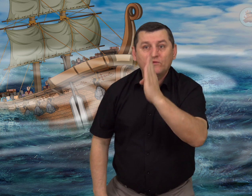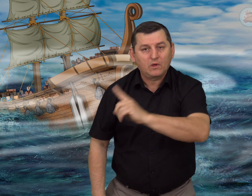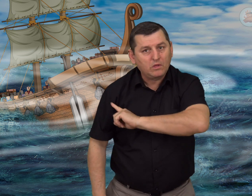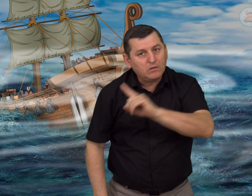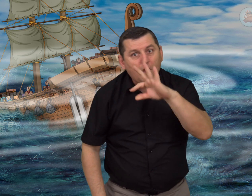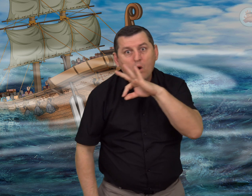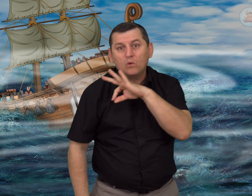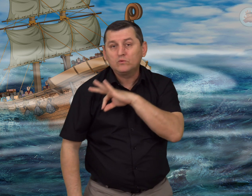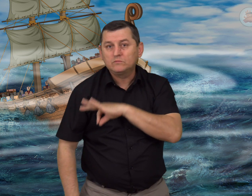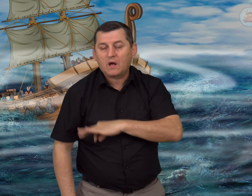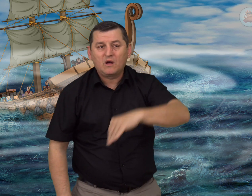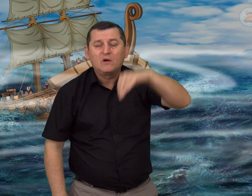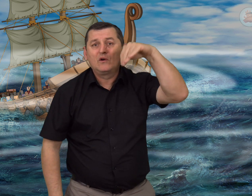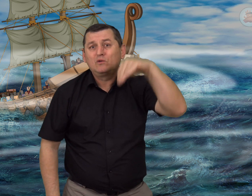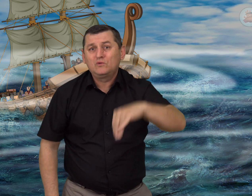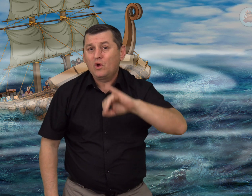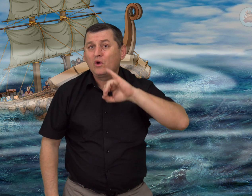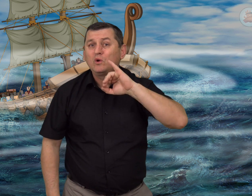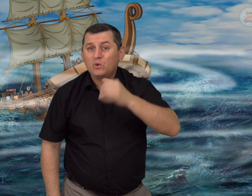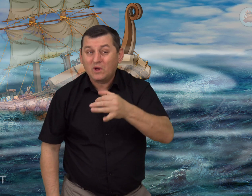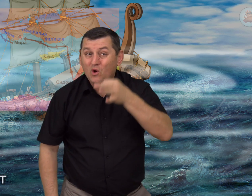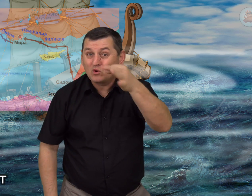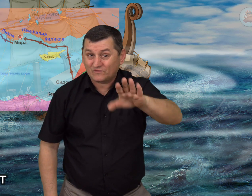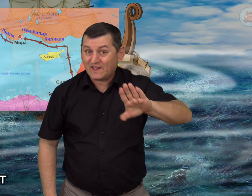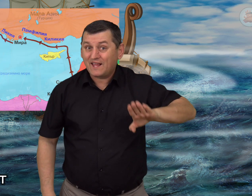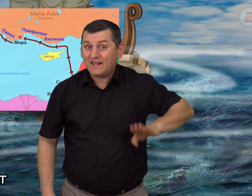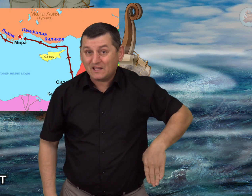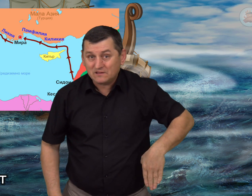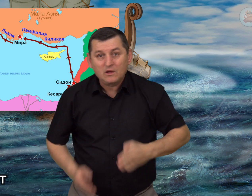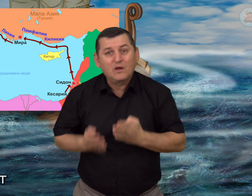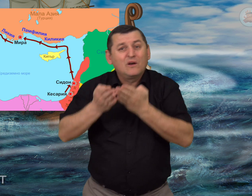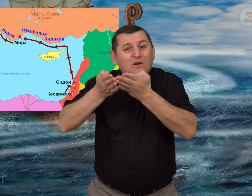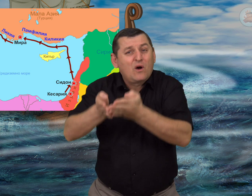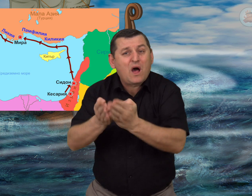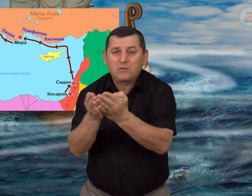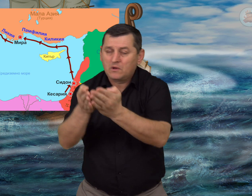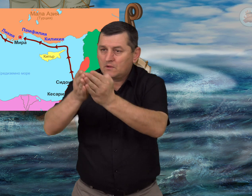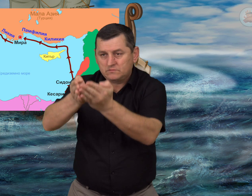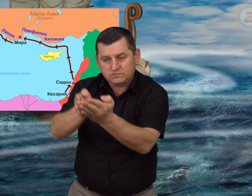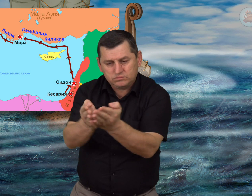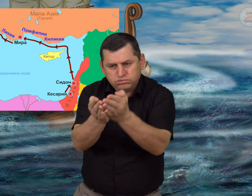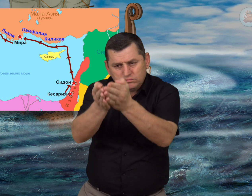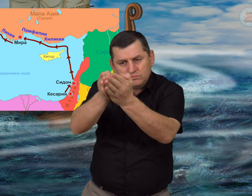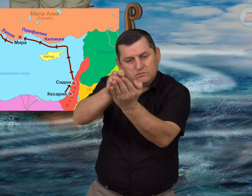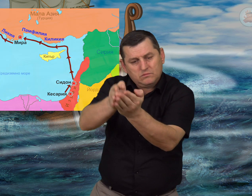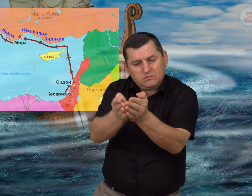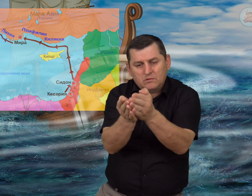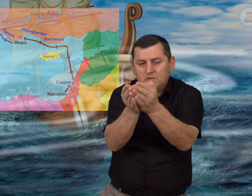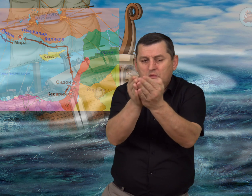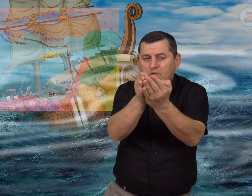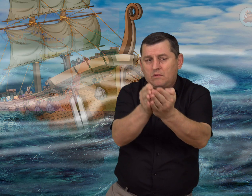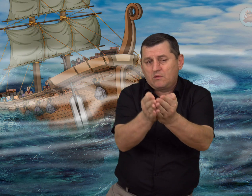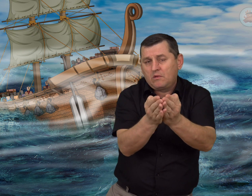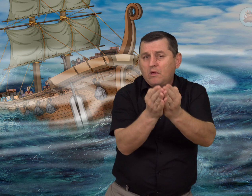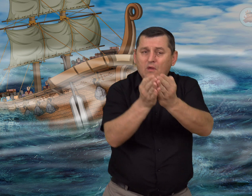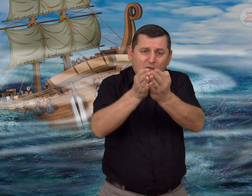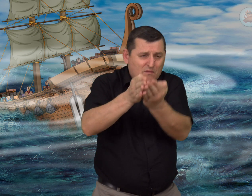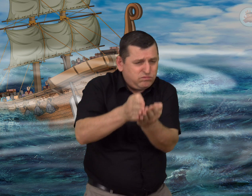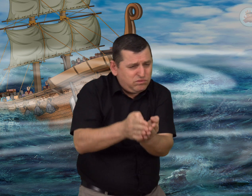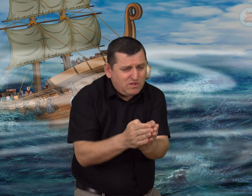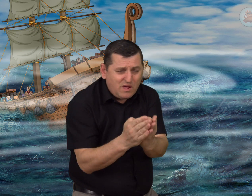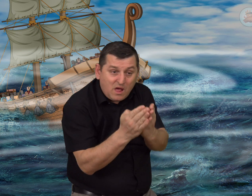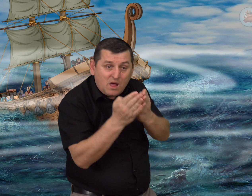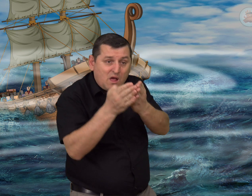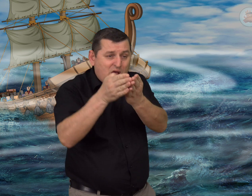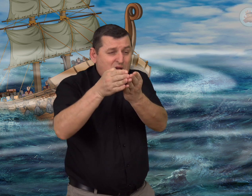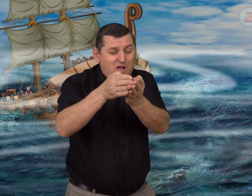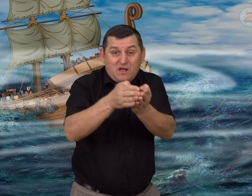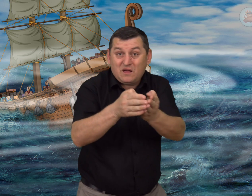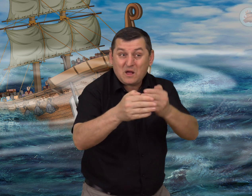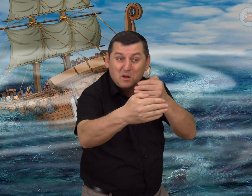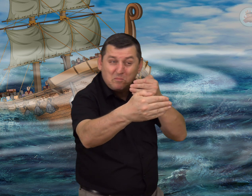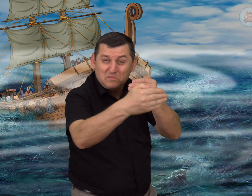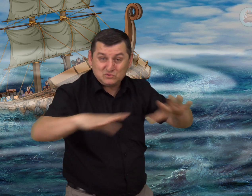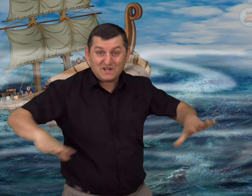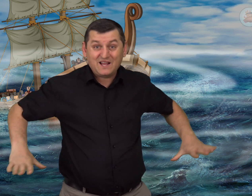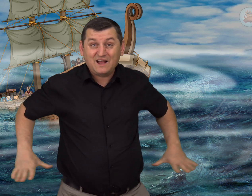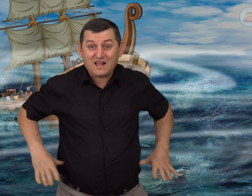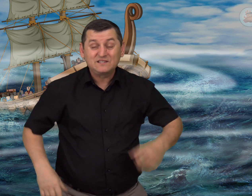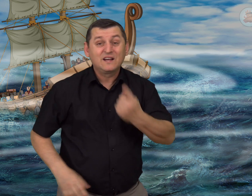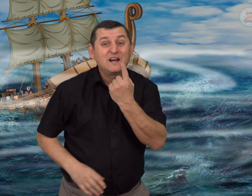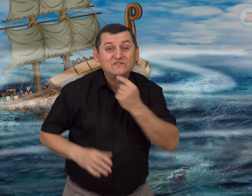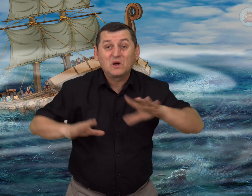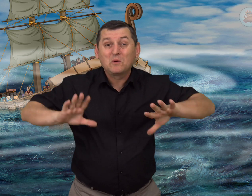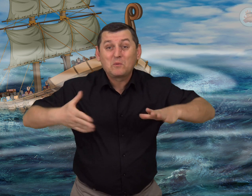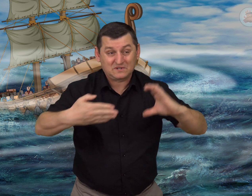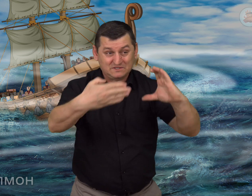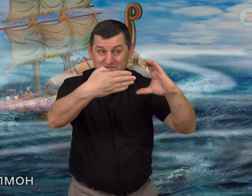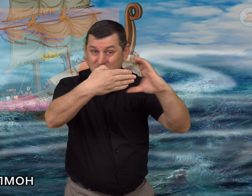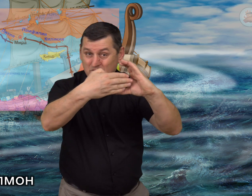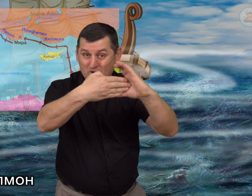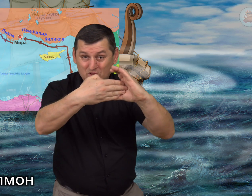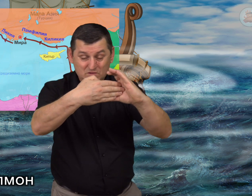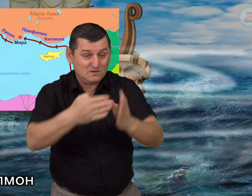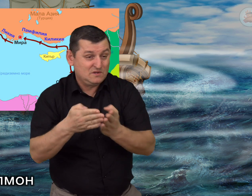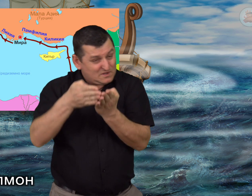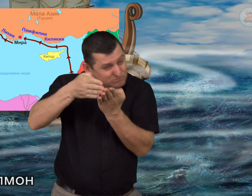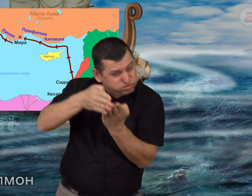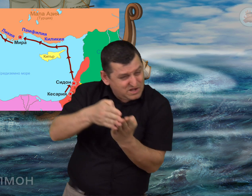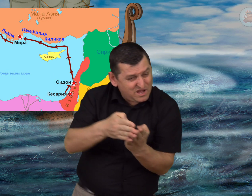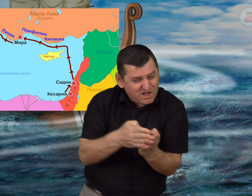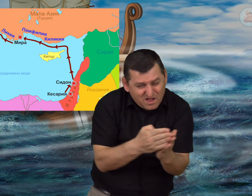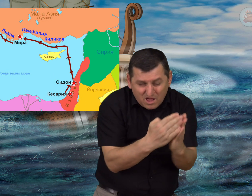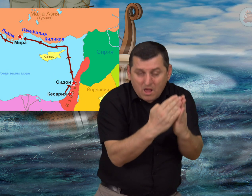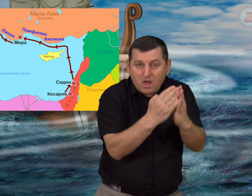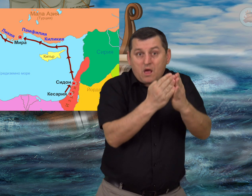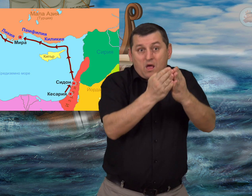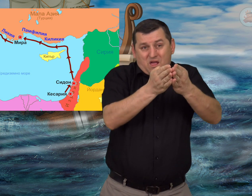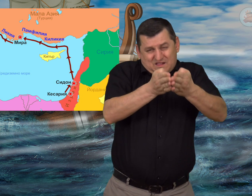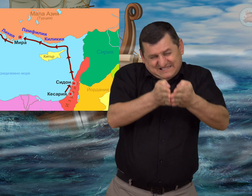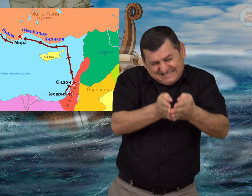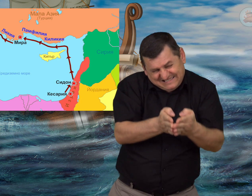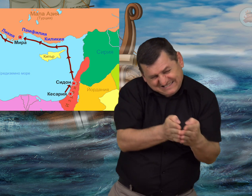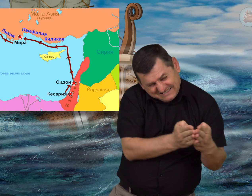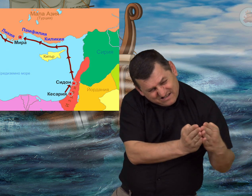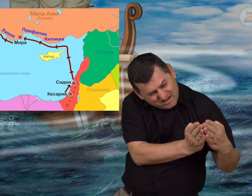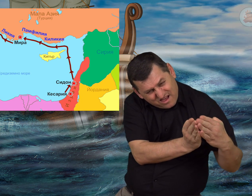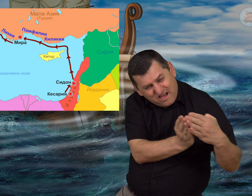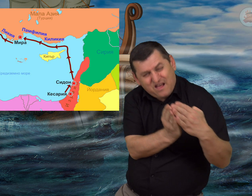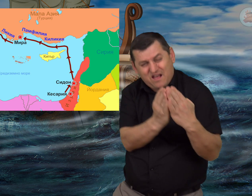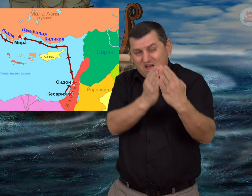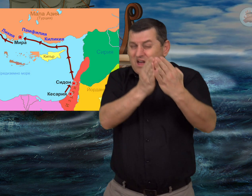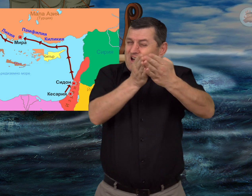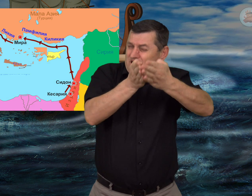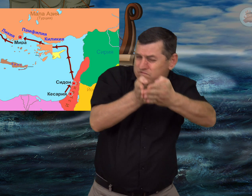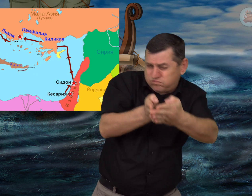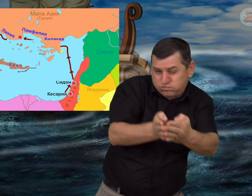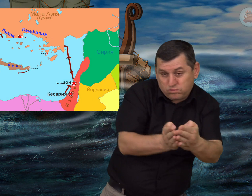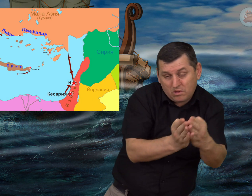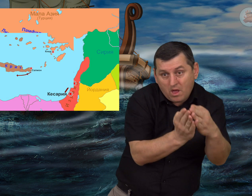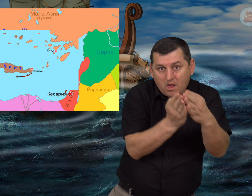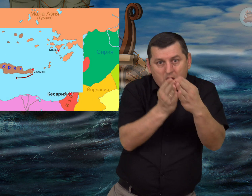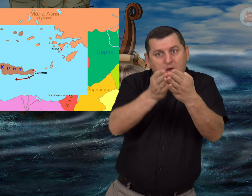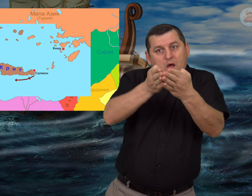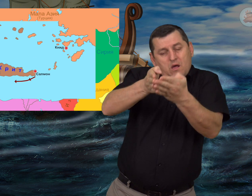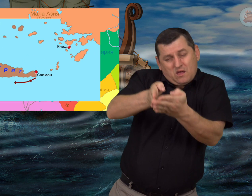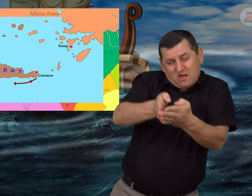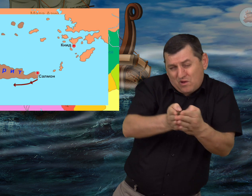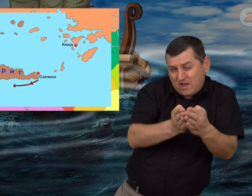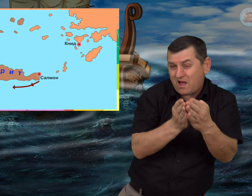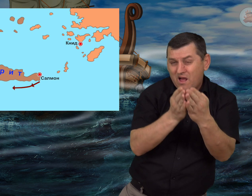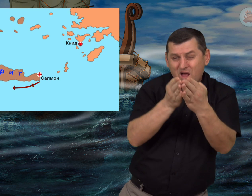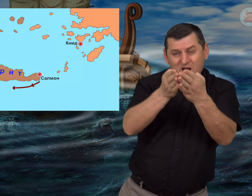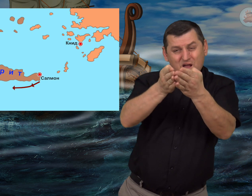When the wind impeded us, we sailed to the lee of Crete, opposite Salmone.